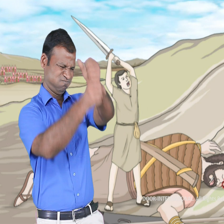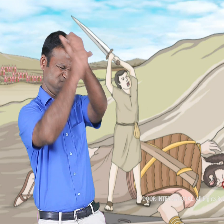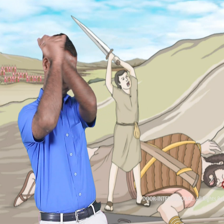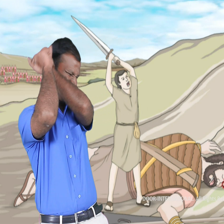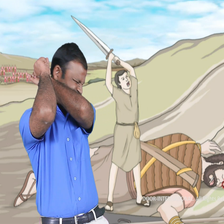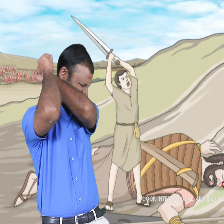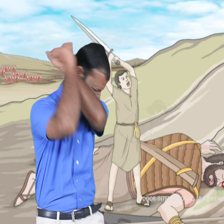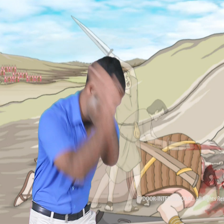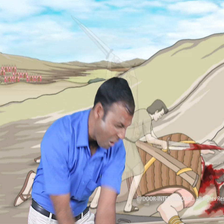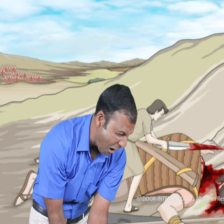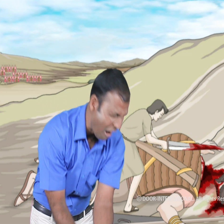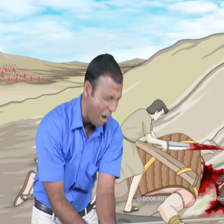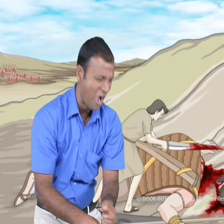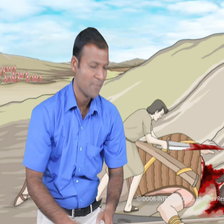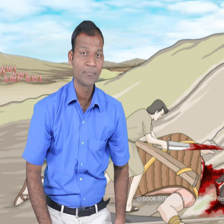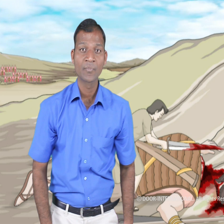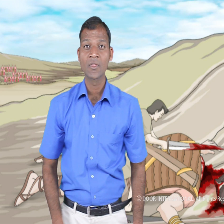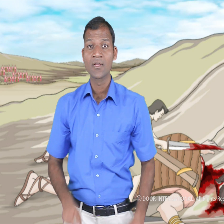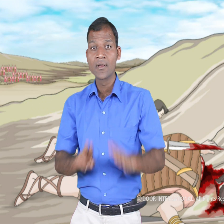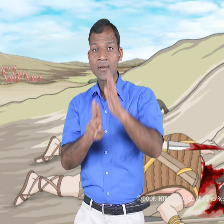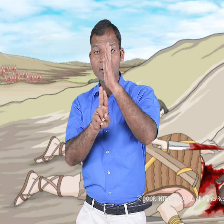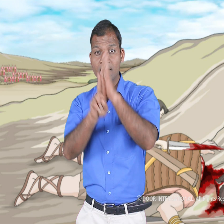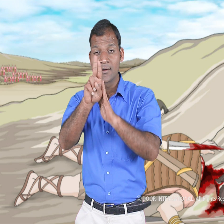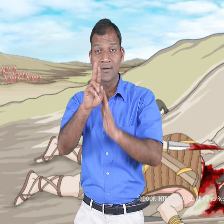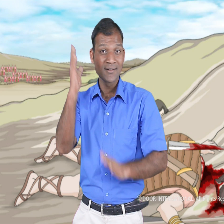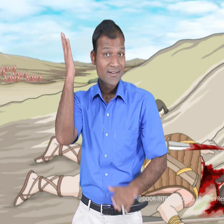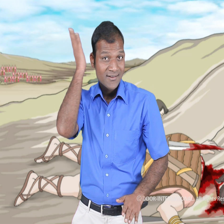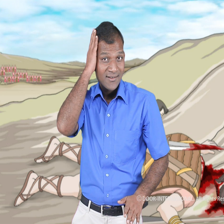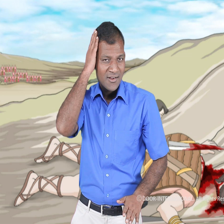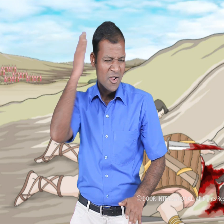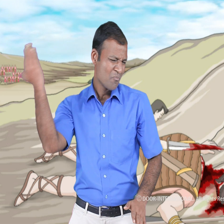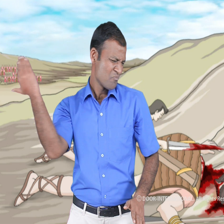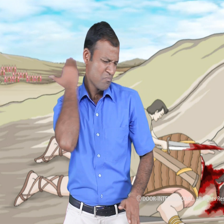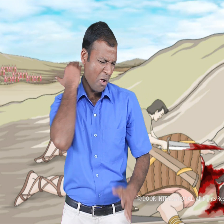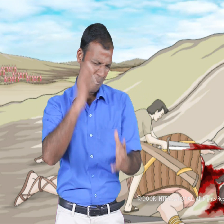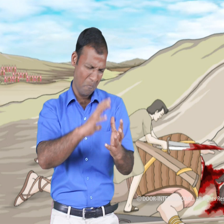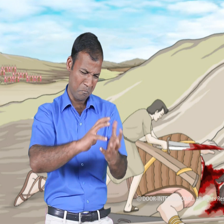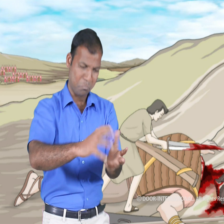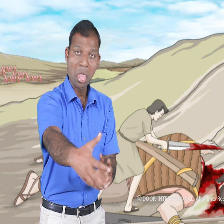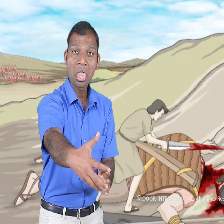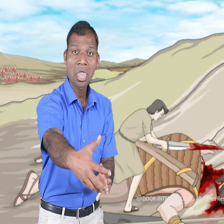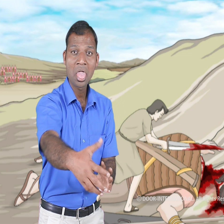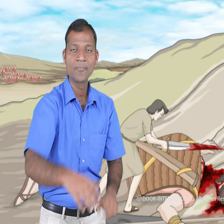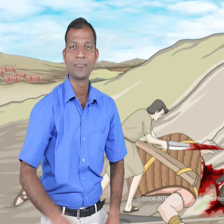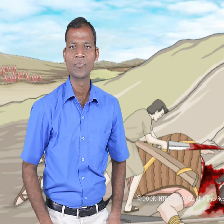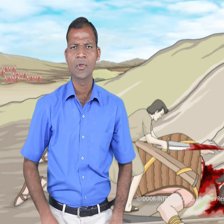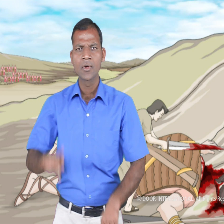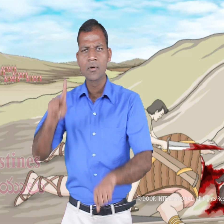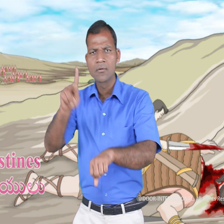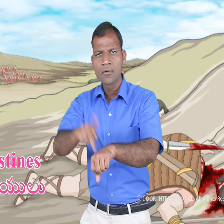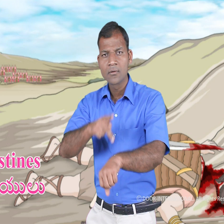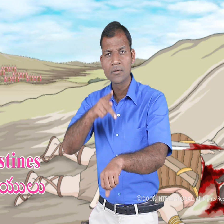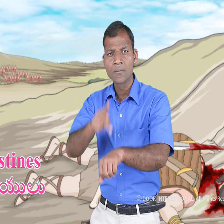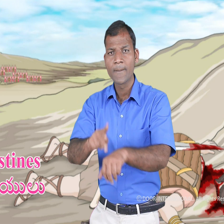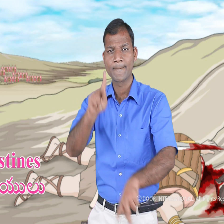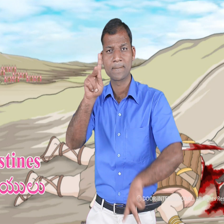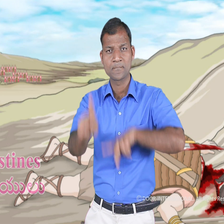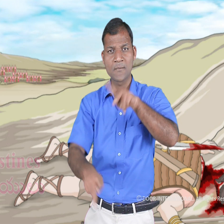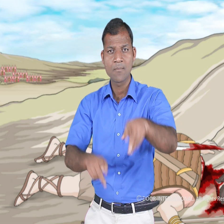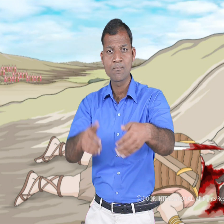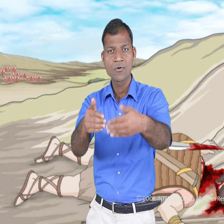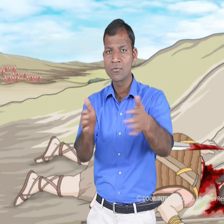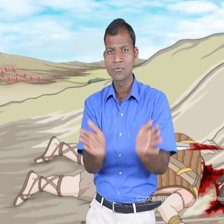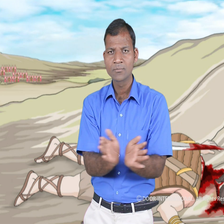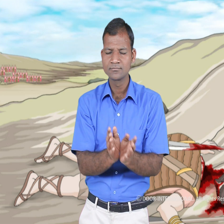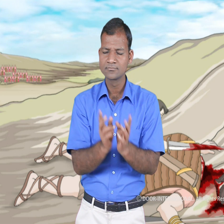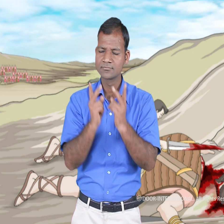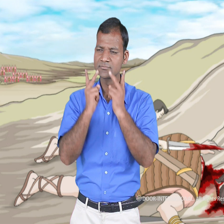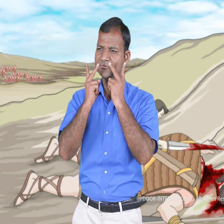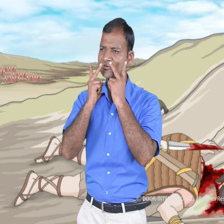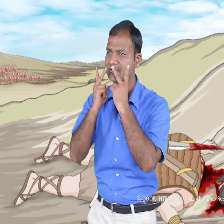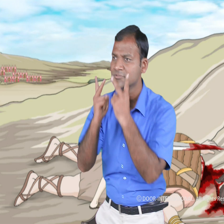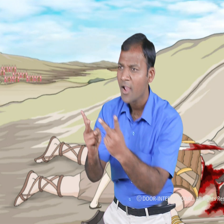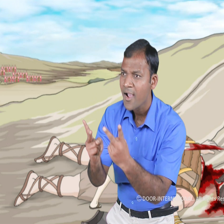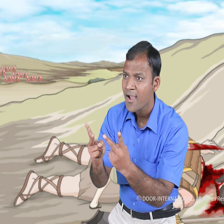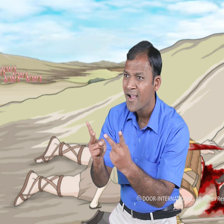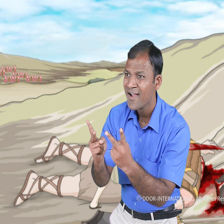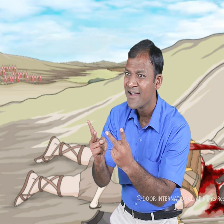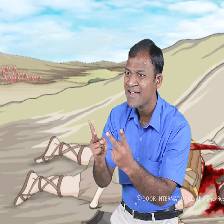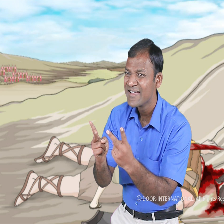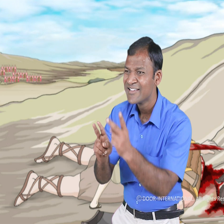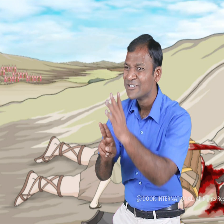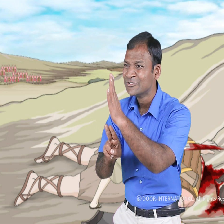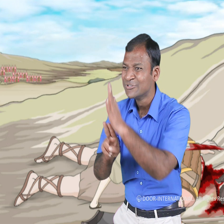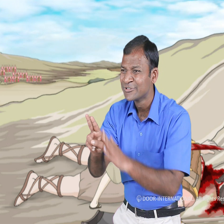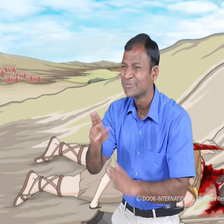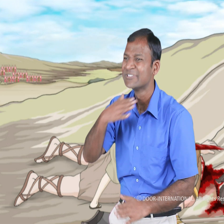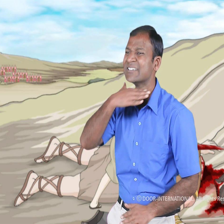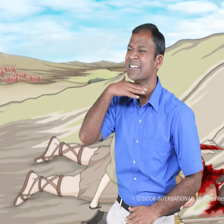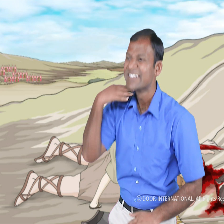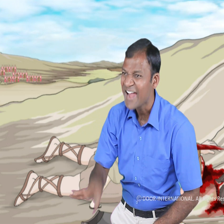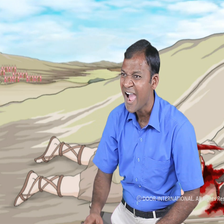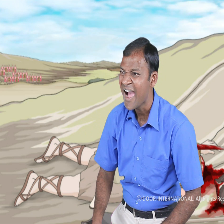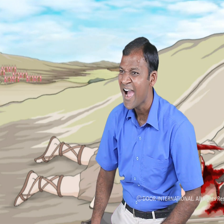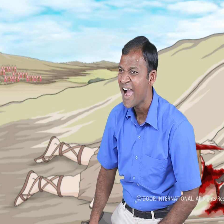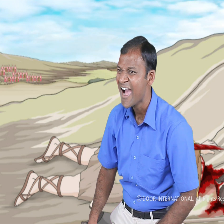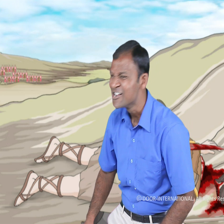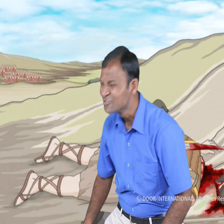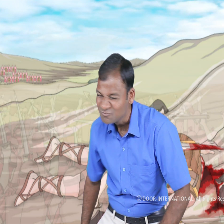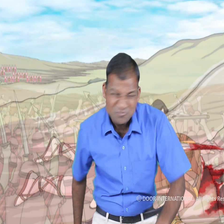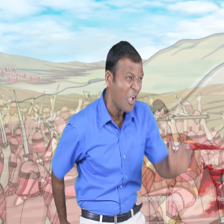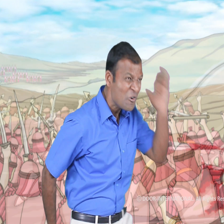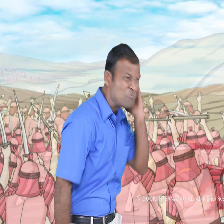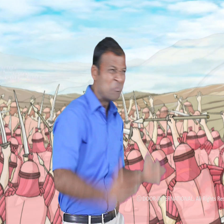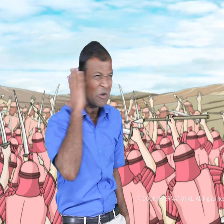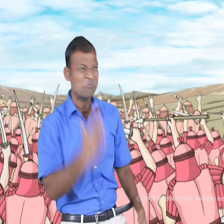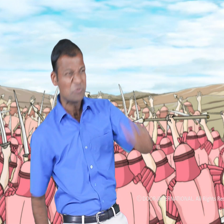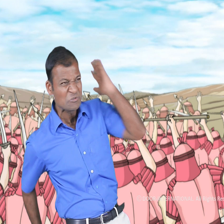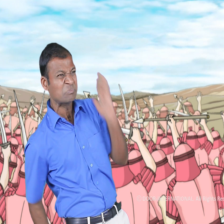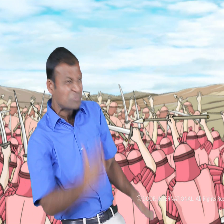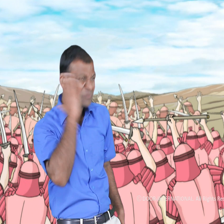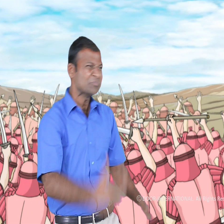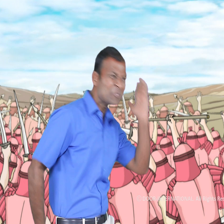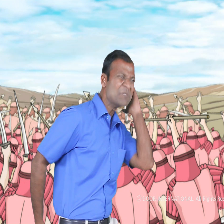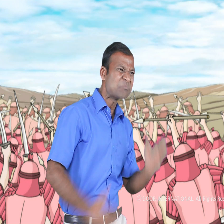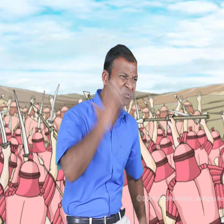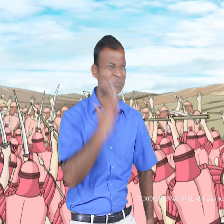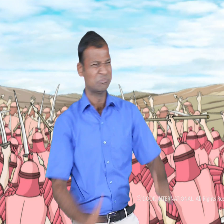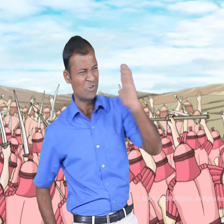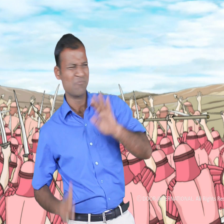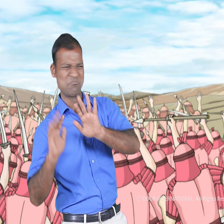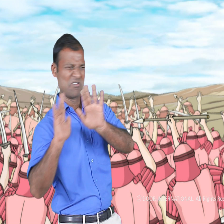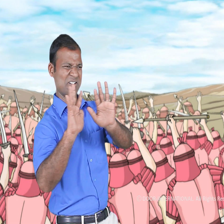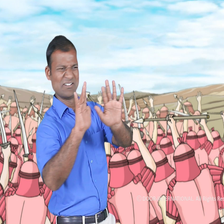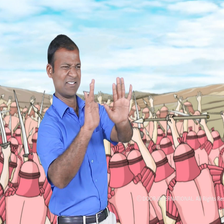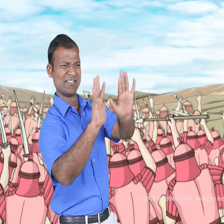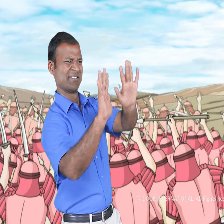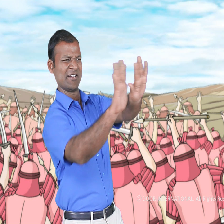and he cut off his head with the sword.